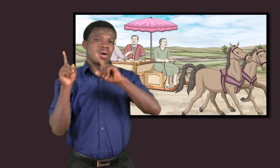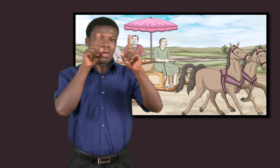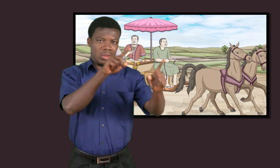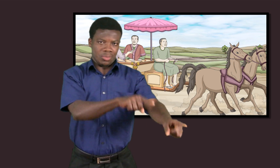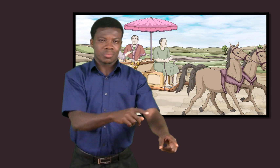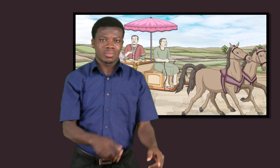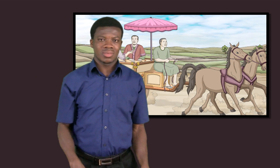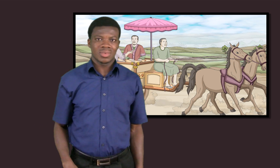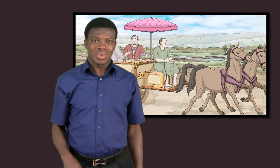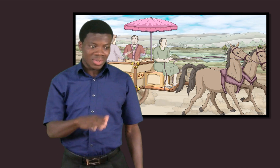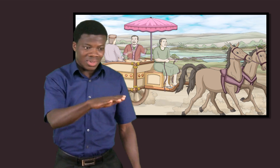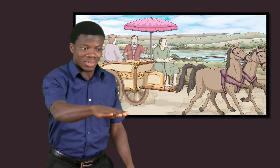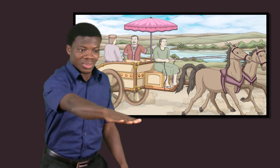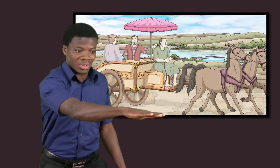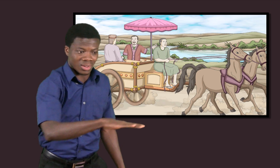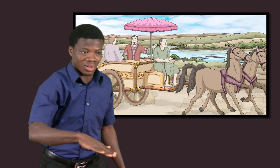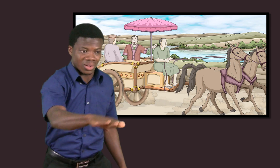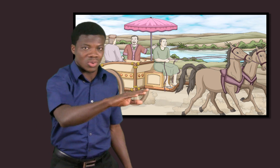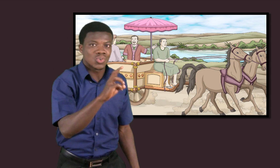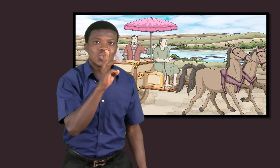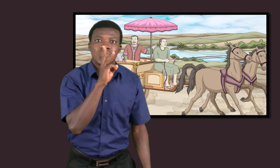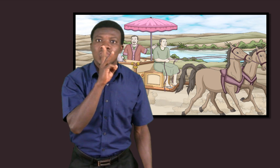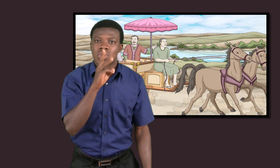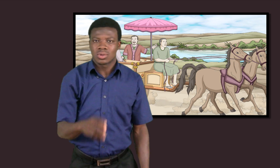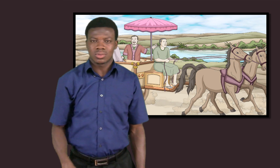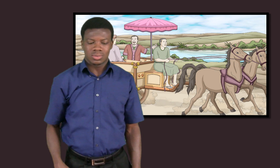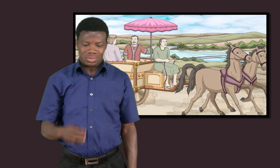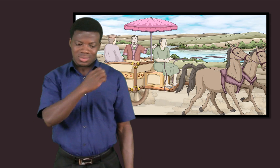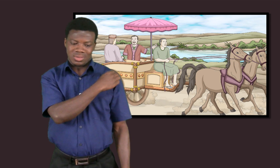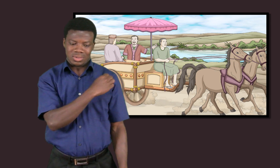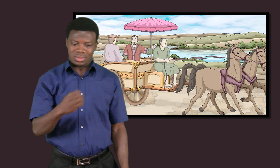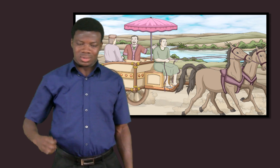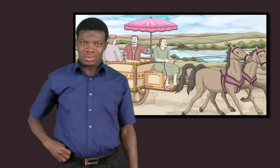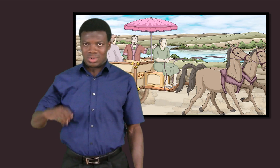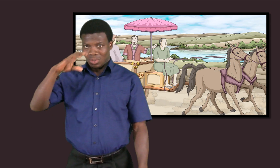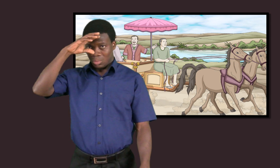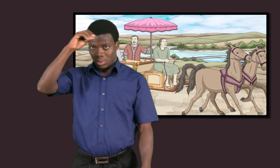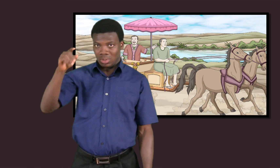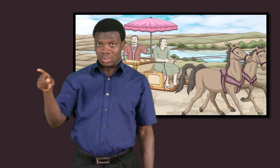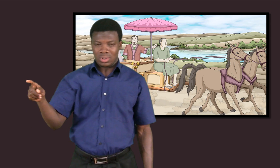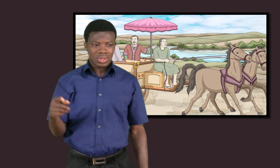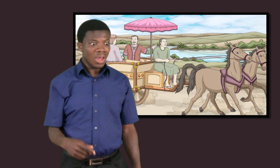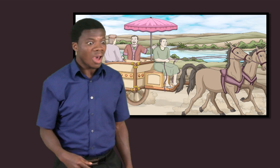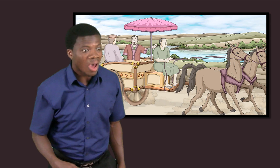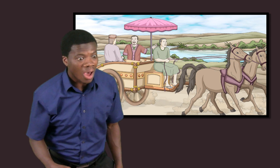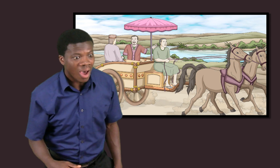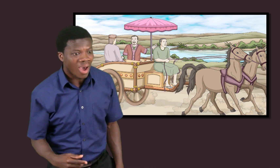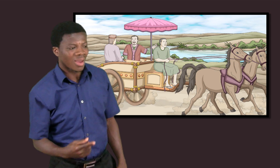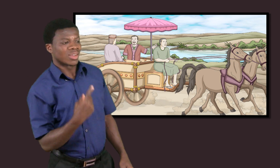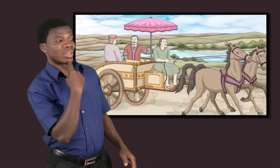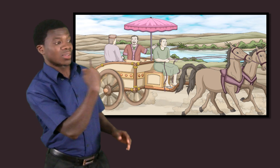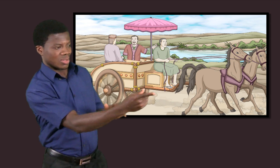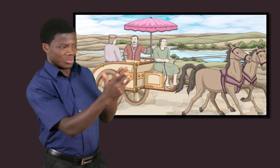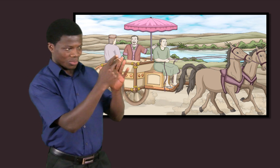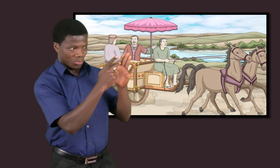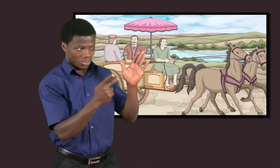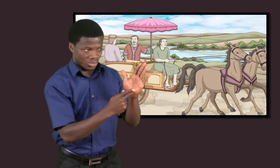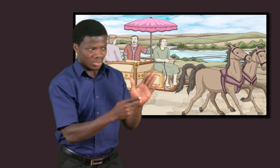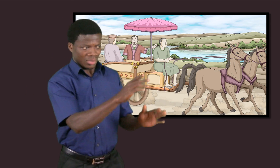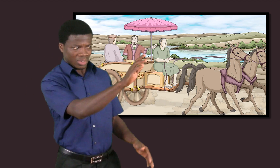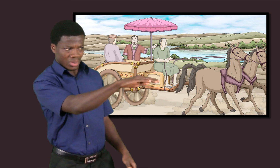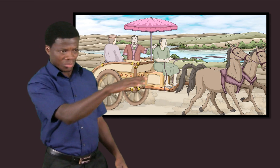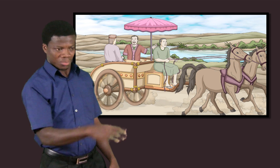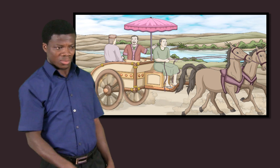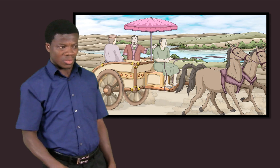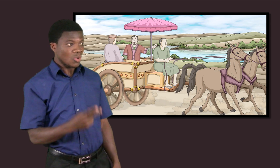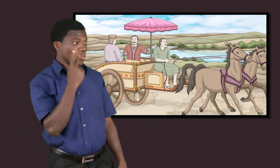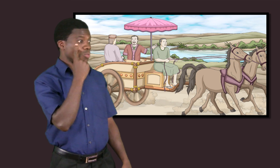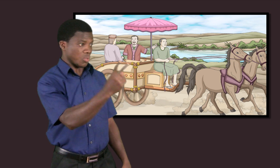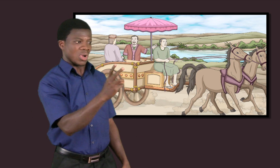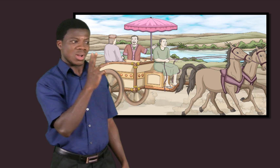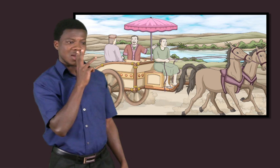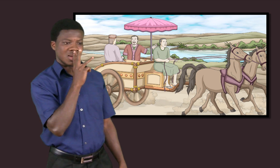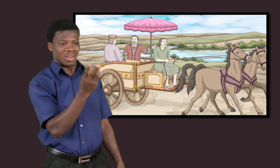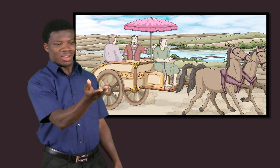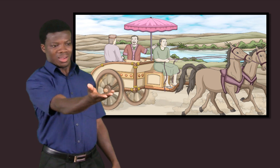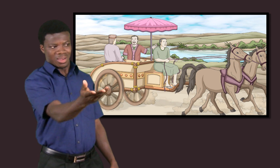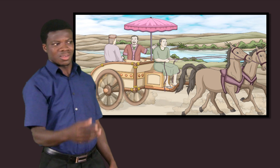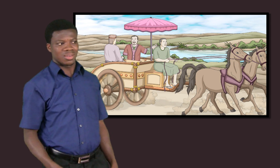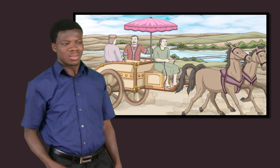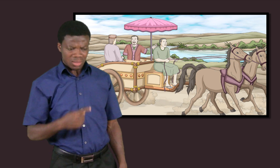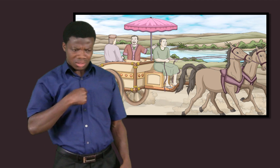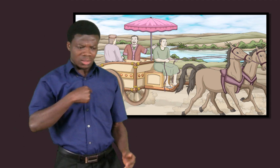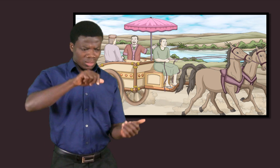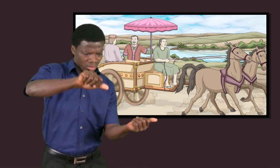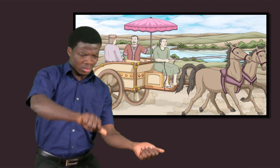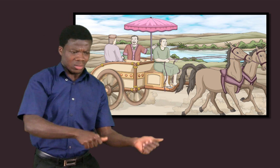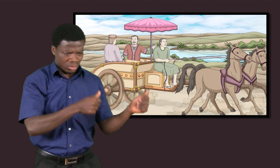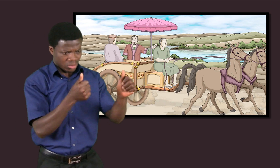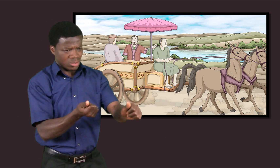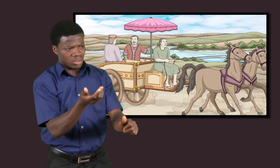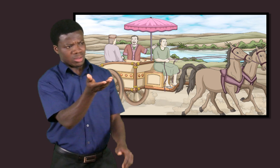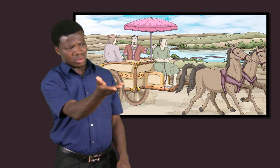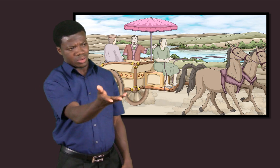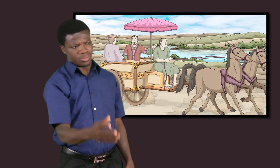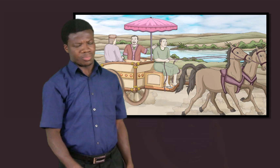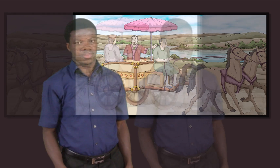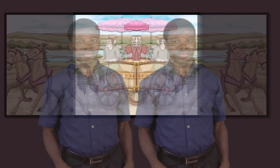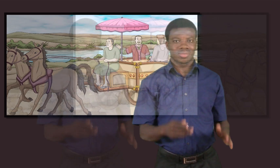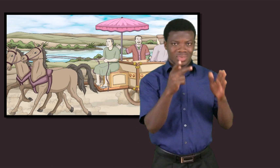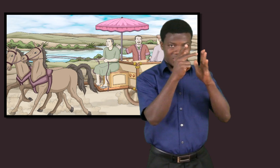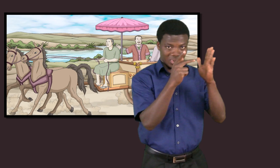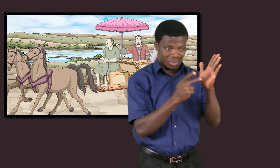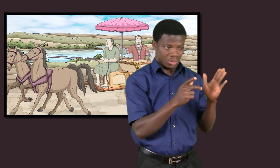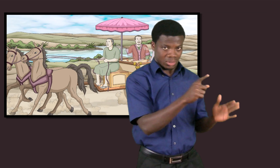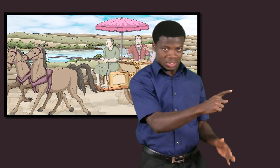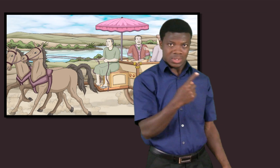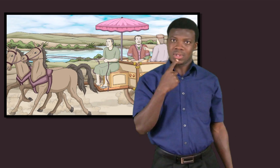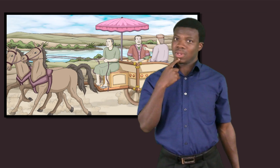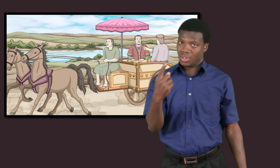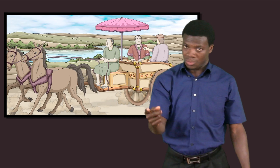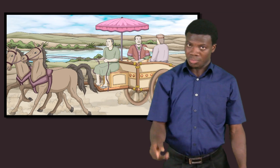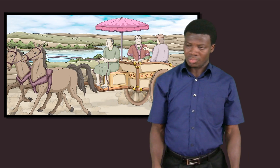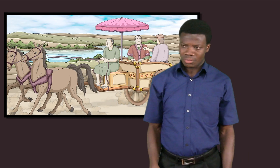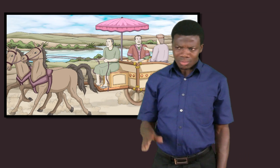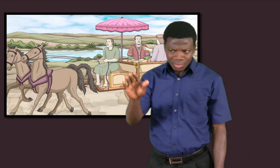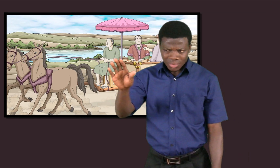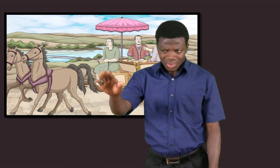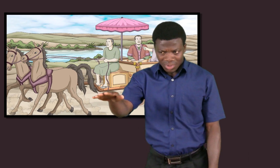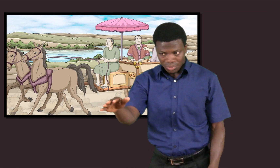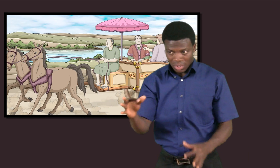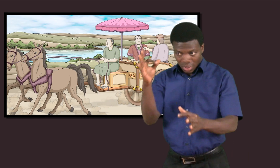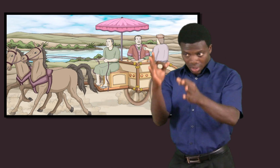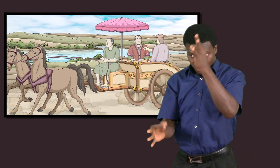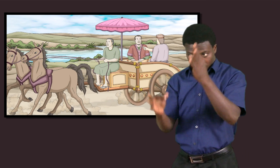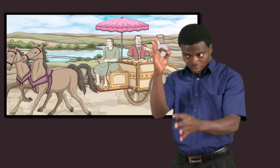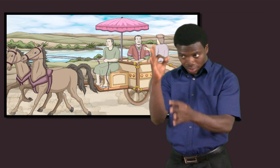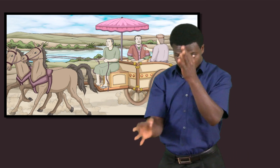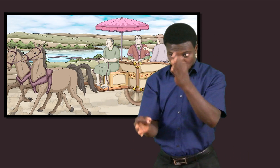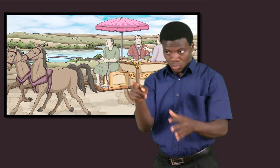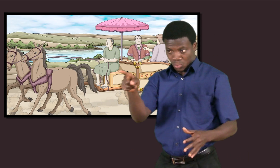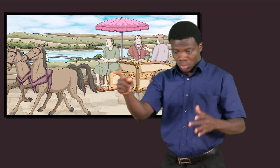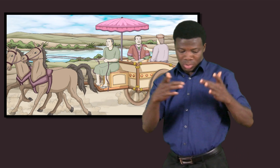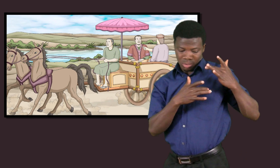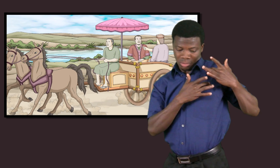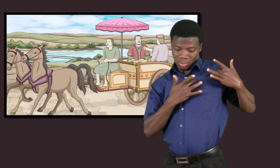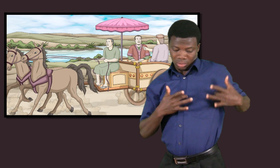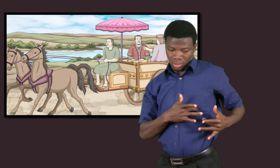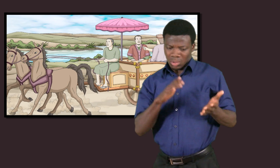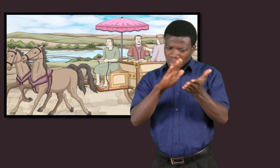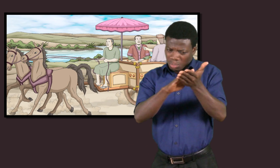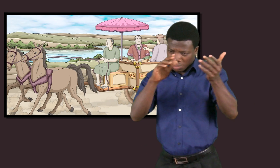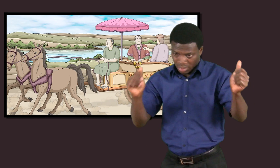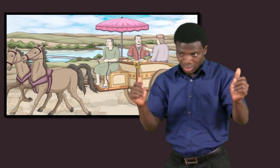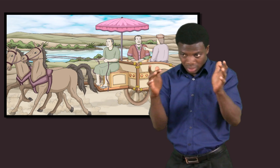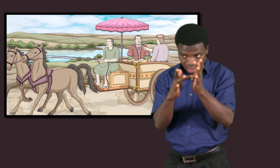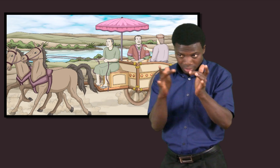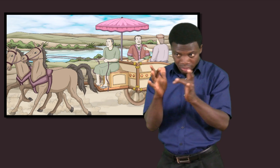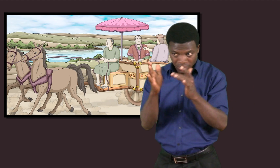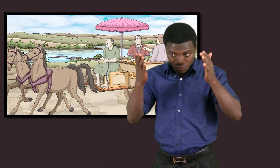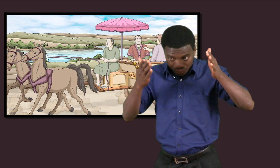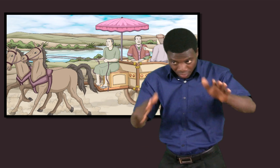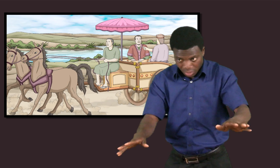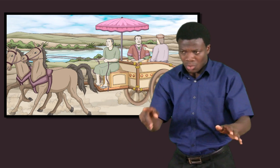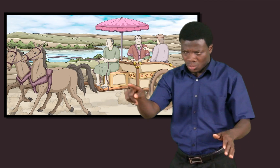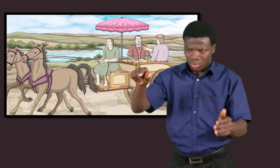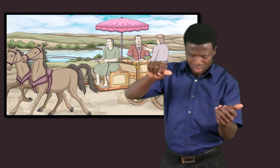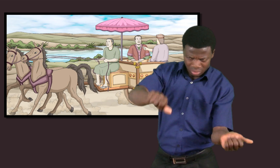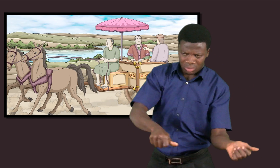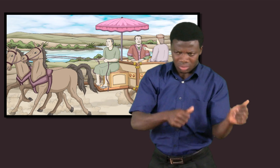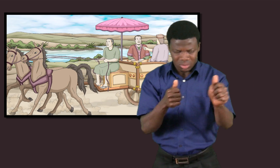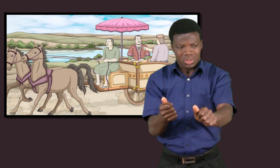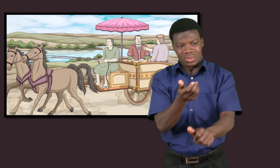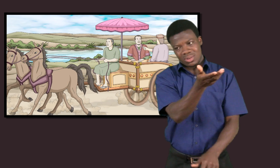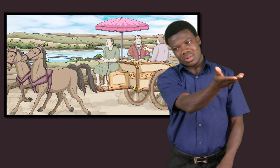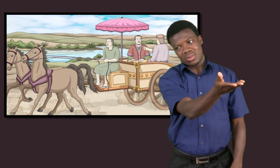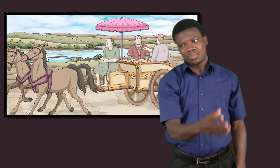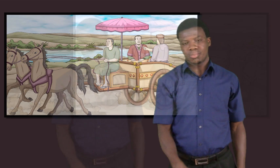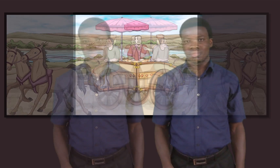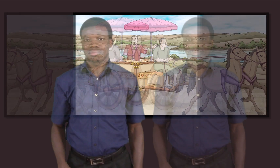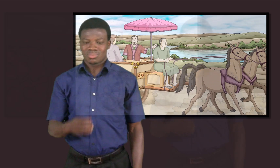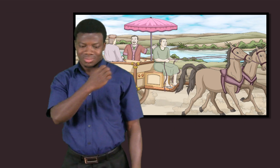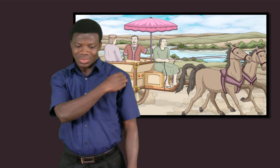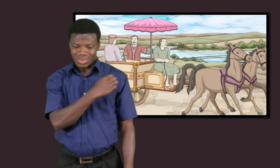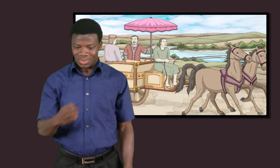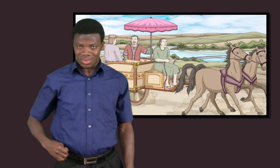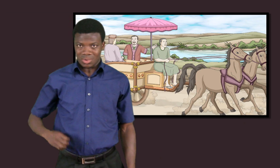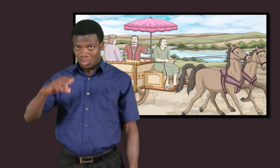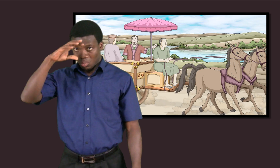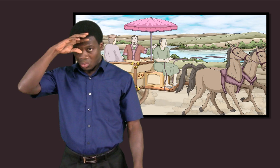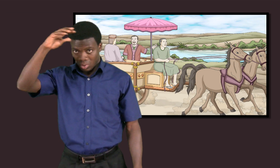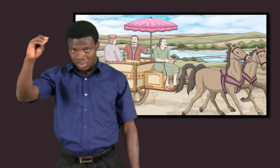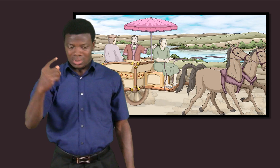As they traveled along the road and came to some water, the eunuch said, “Look, here is water!